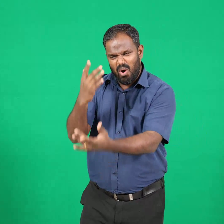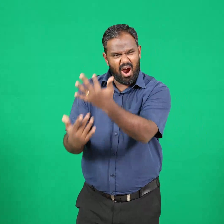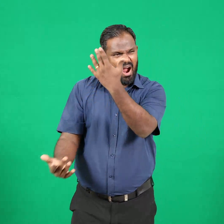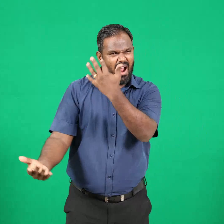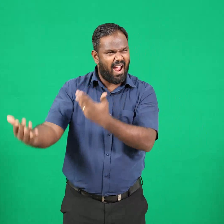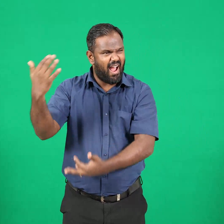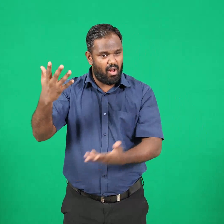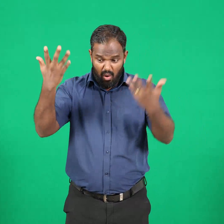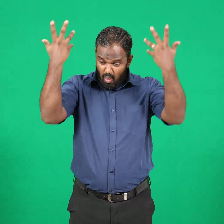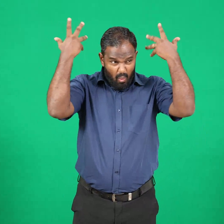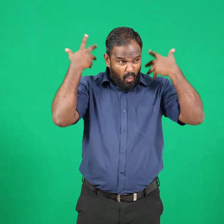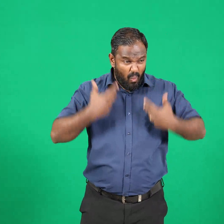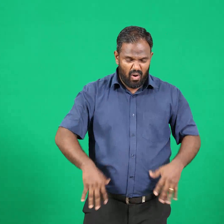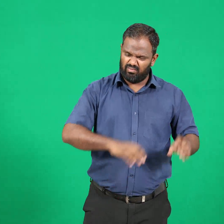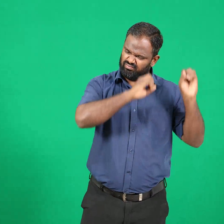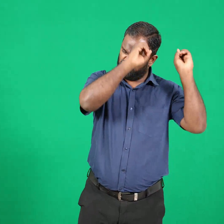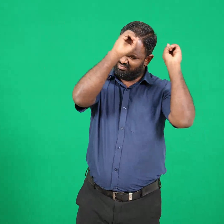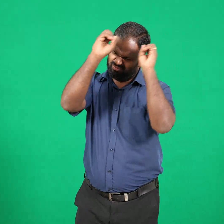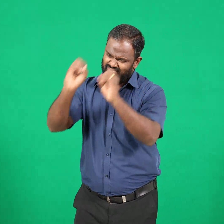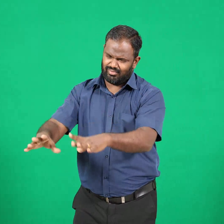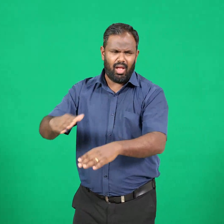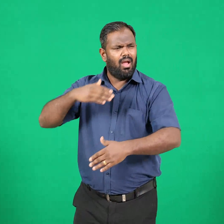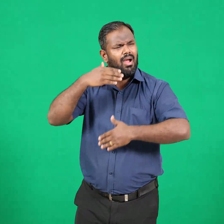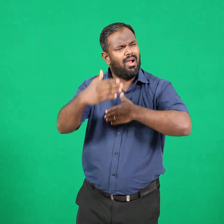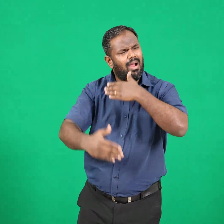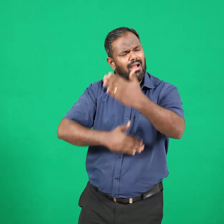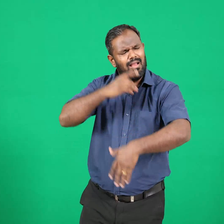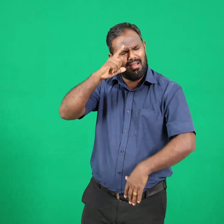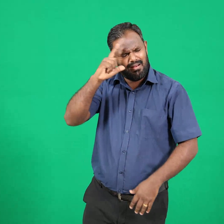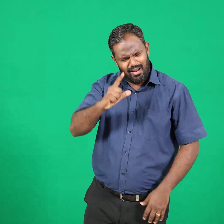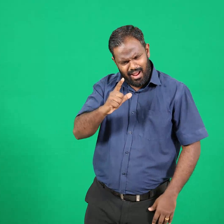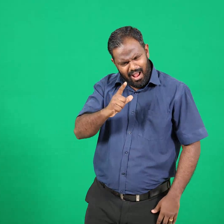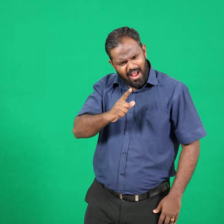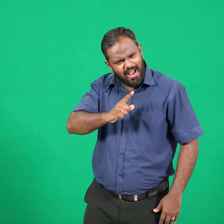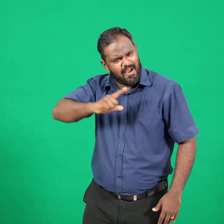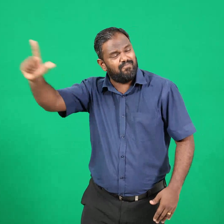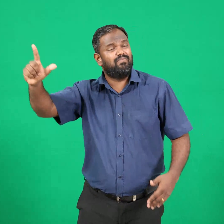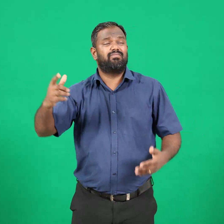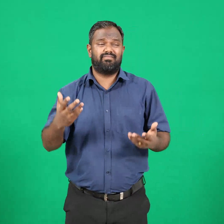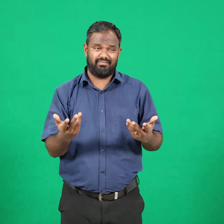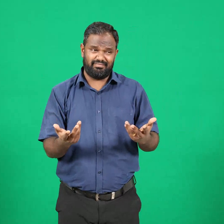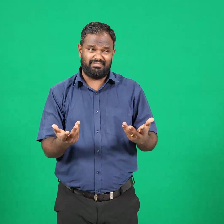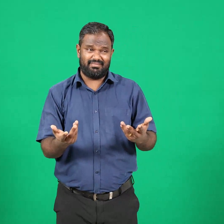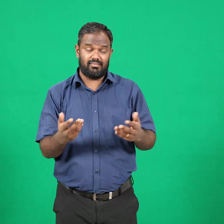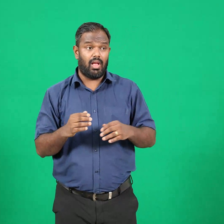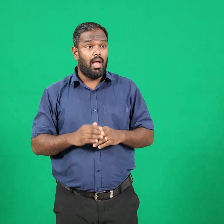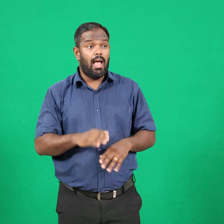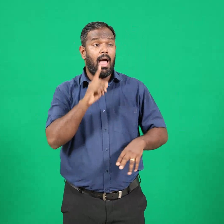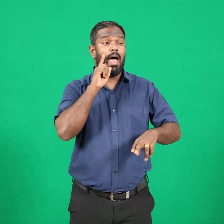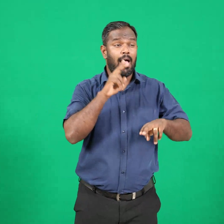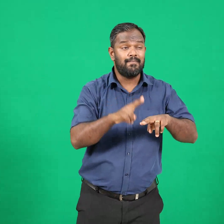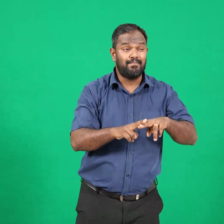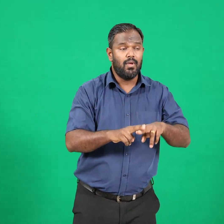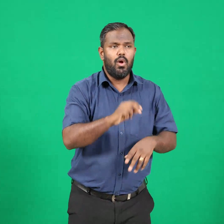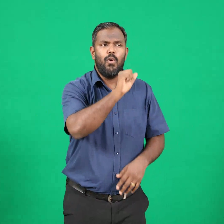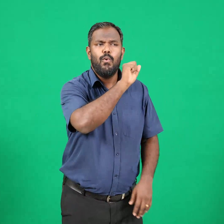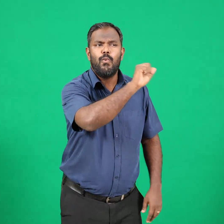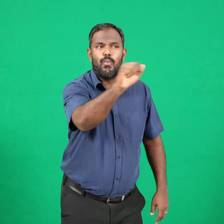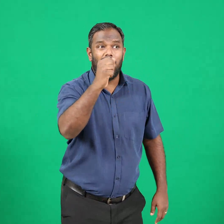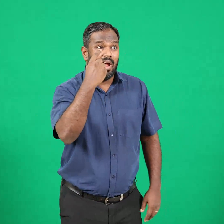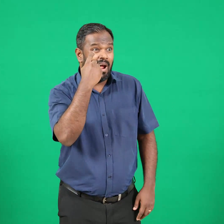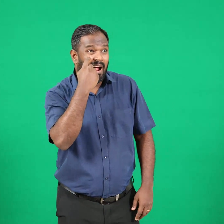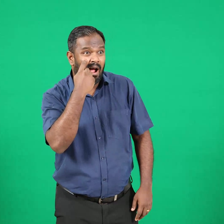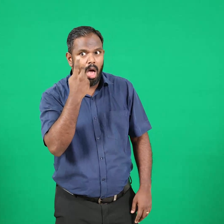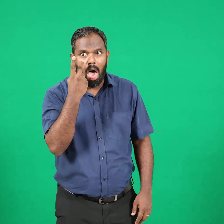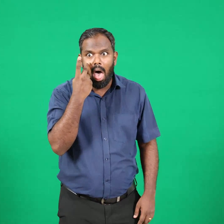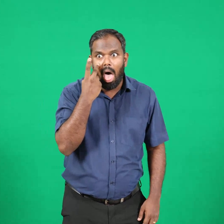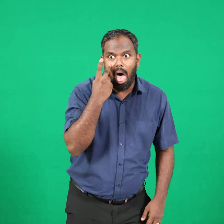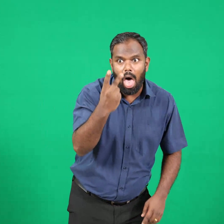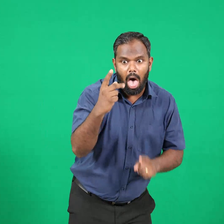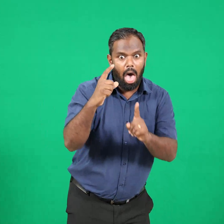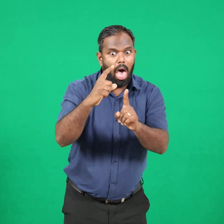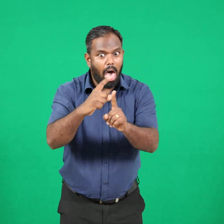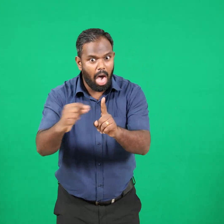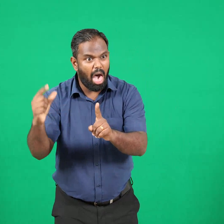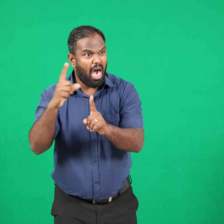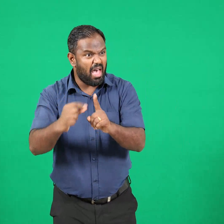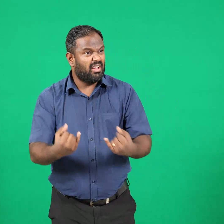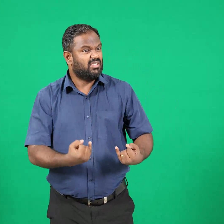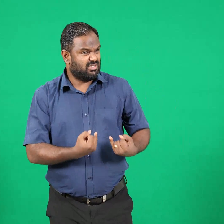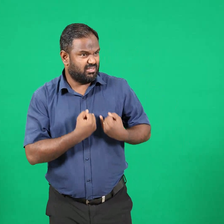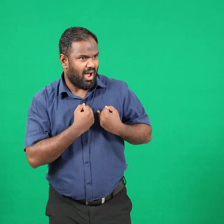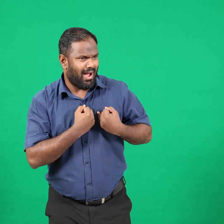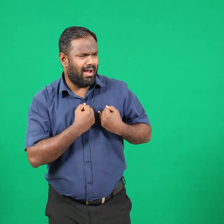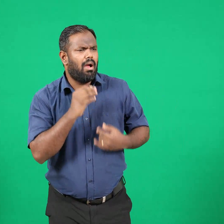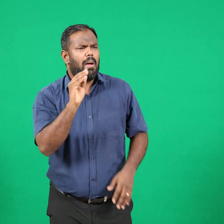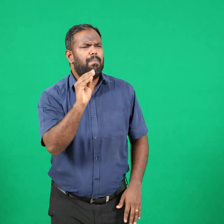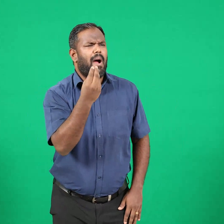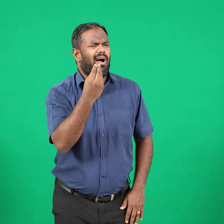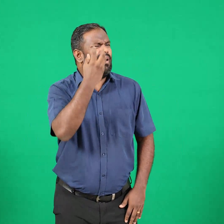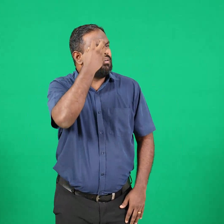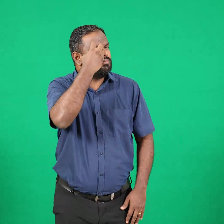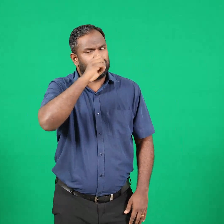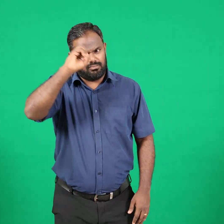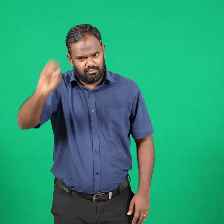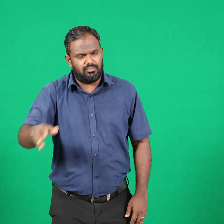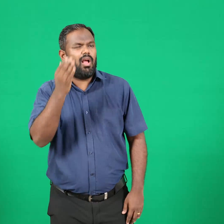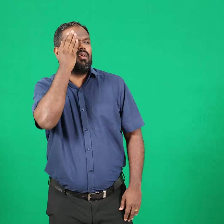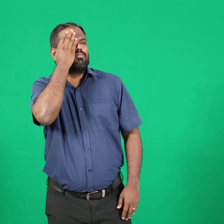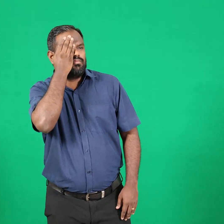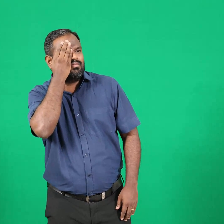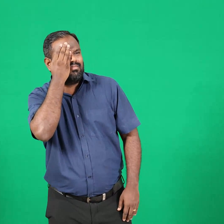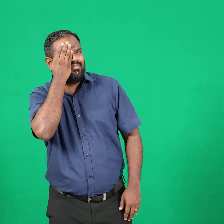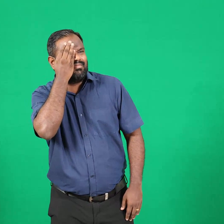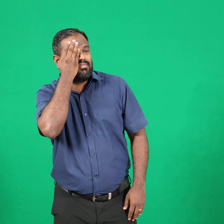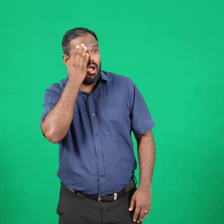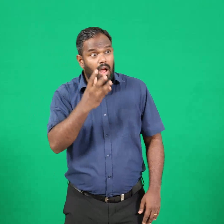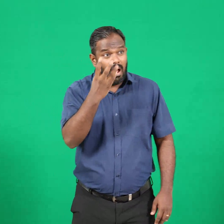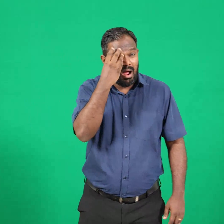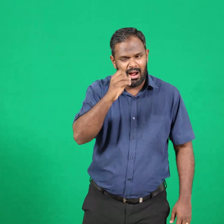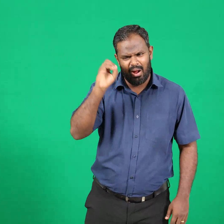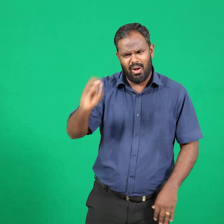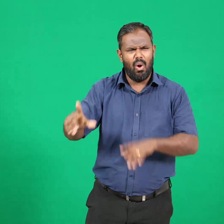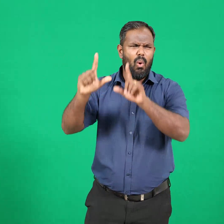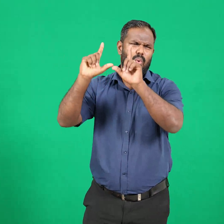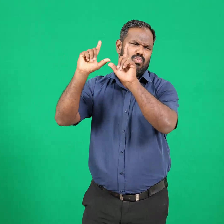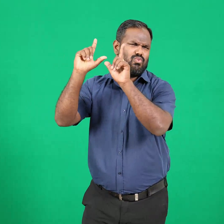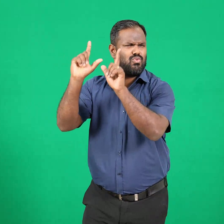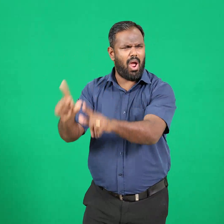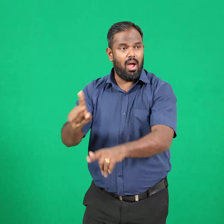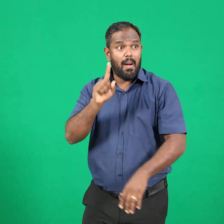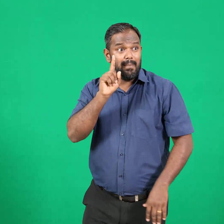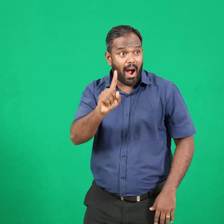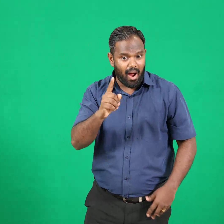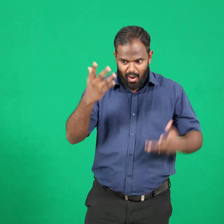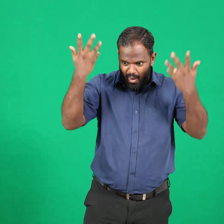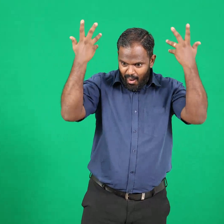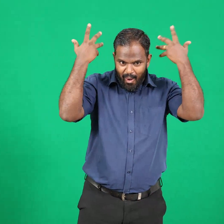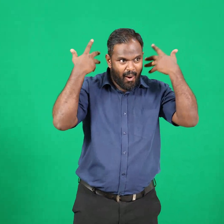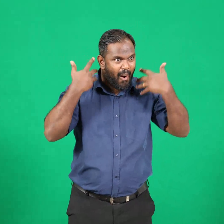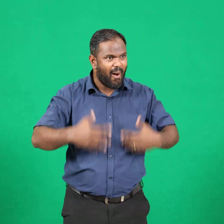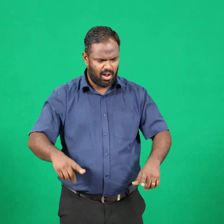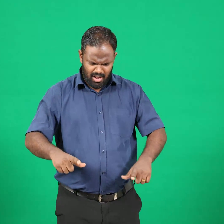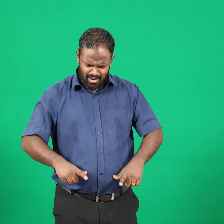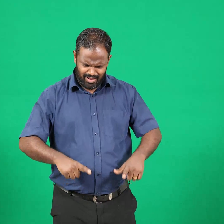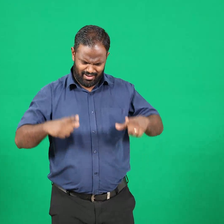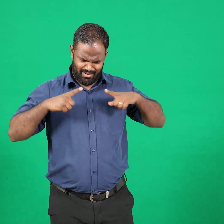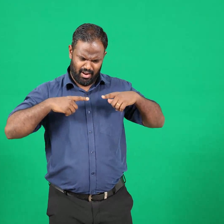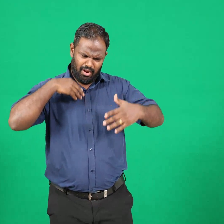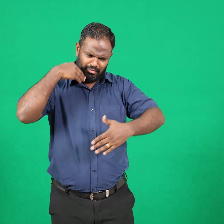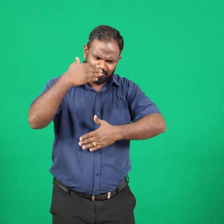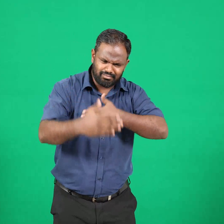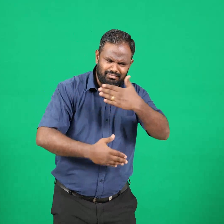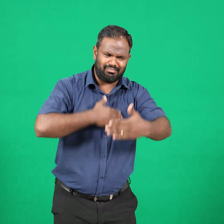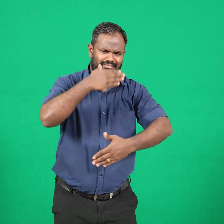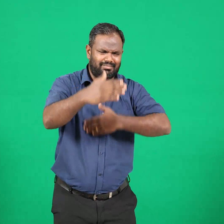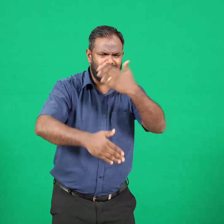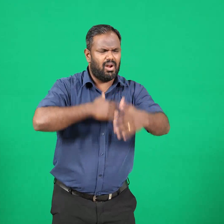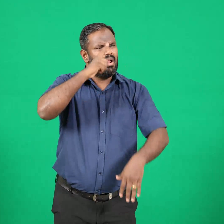And if your eye causes you to sin, gouge it out and throw it away.